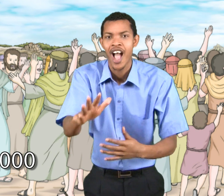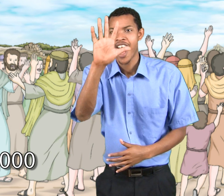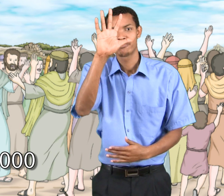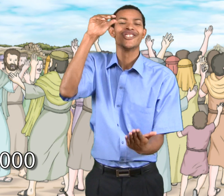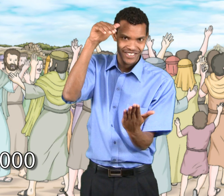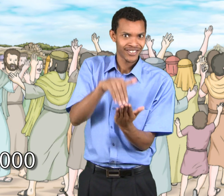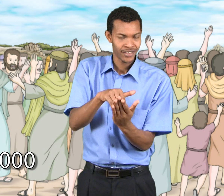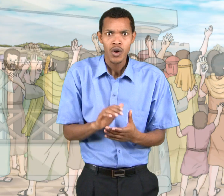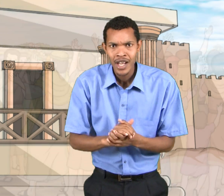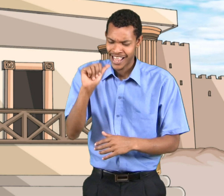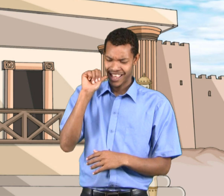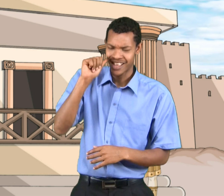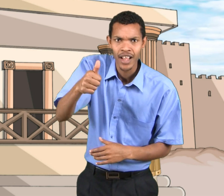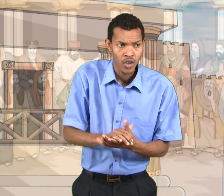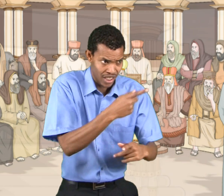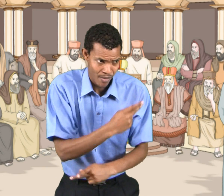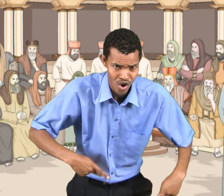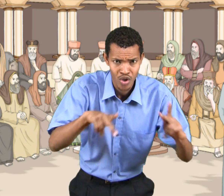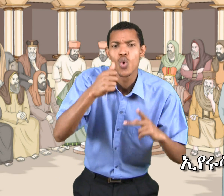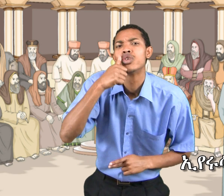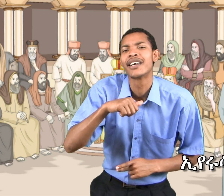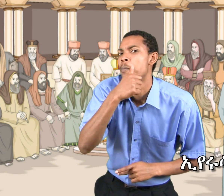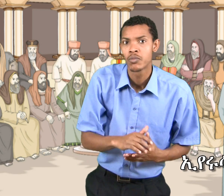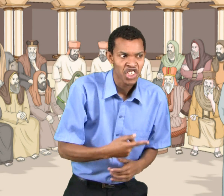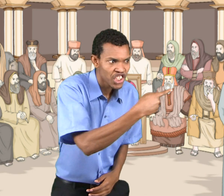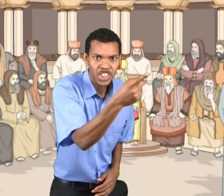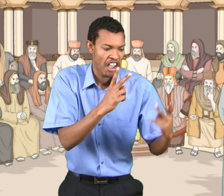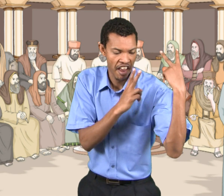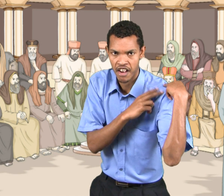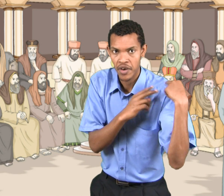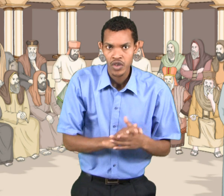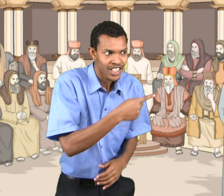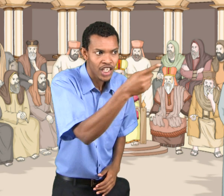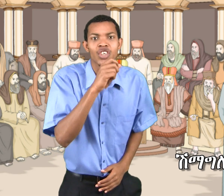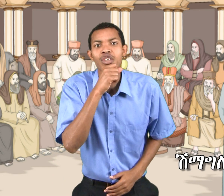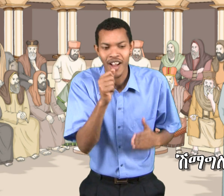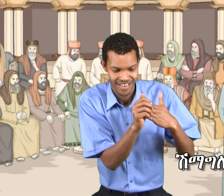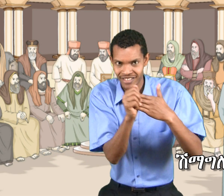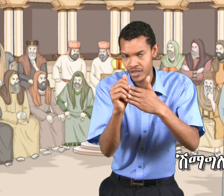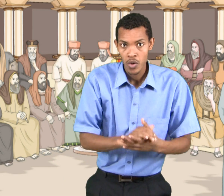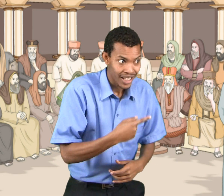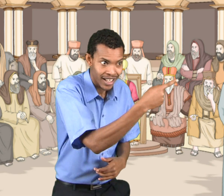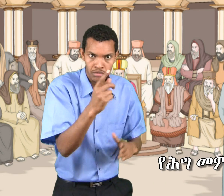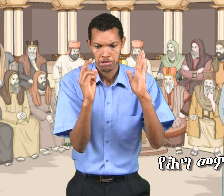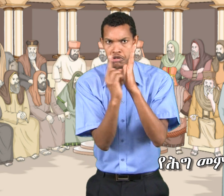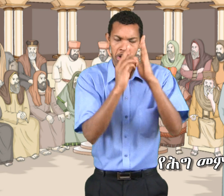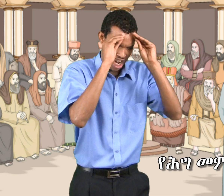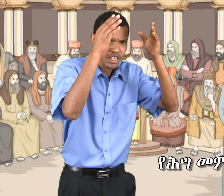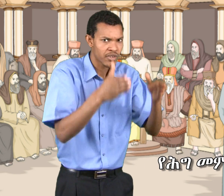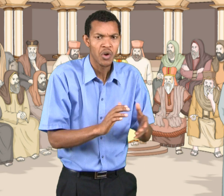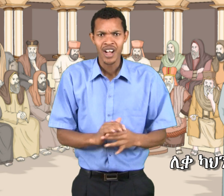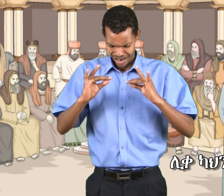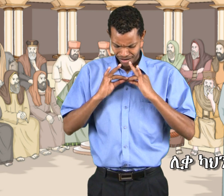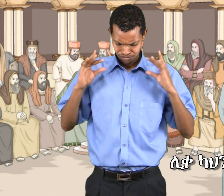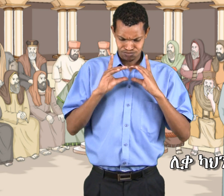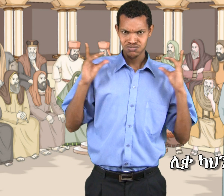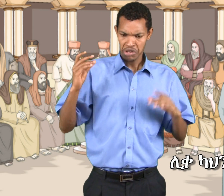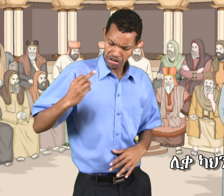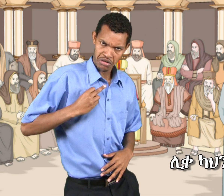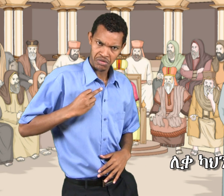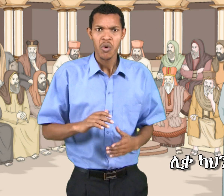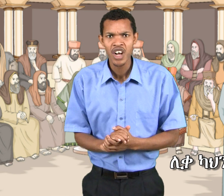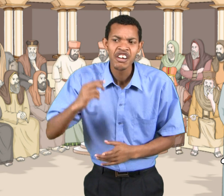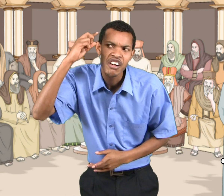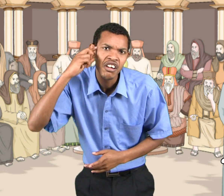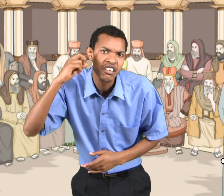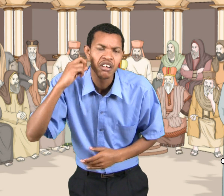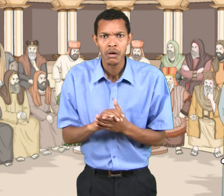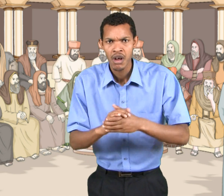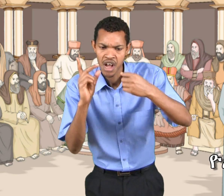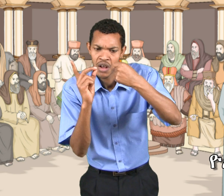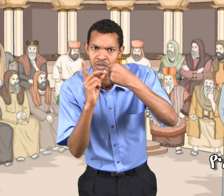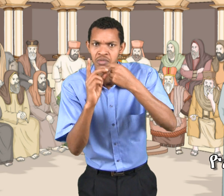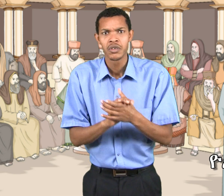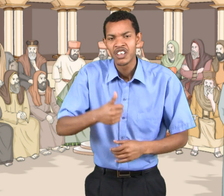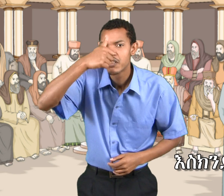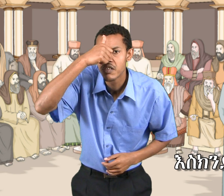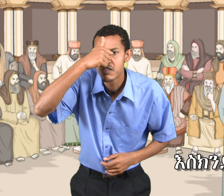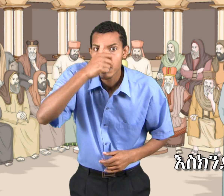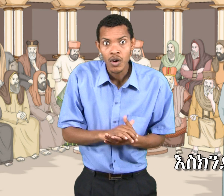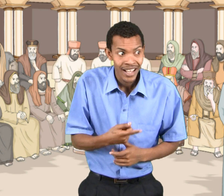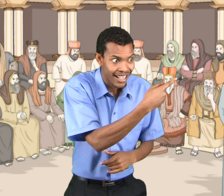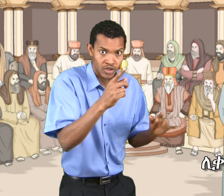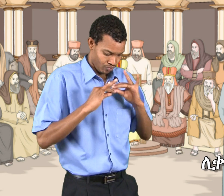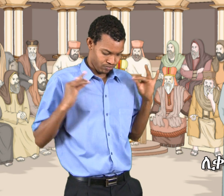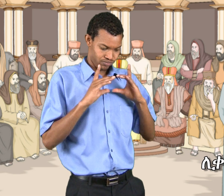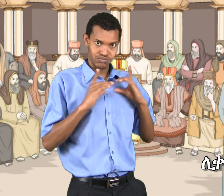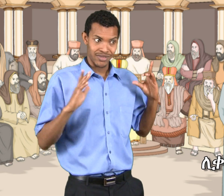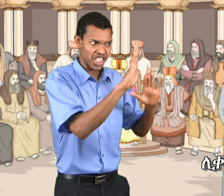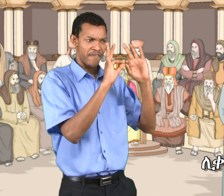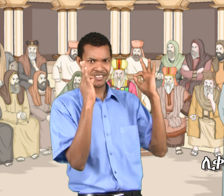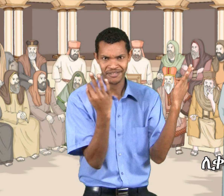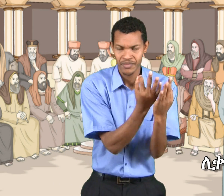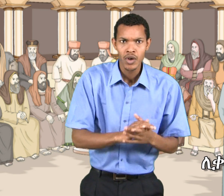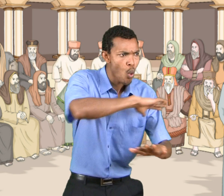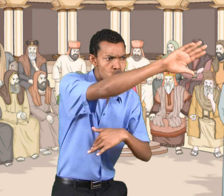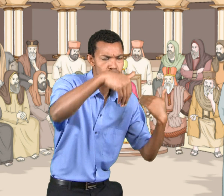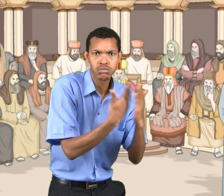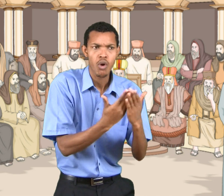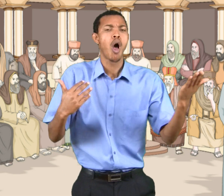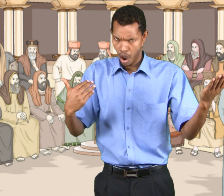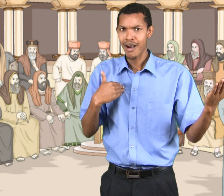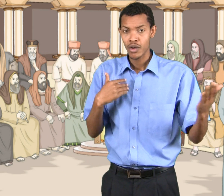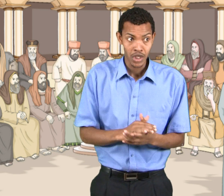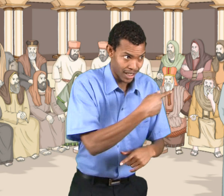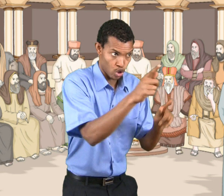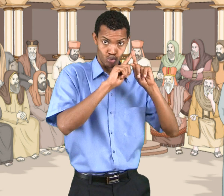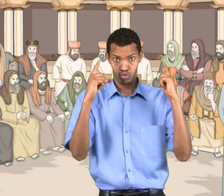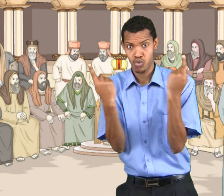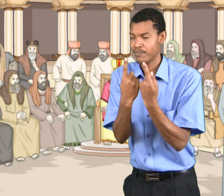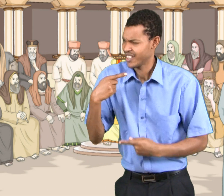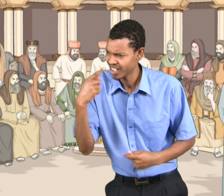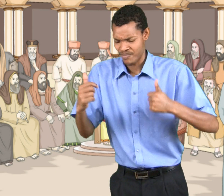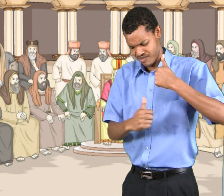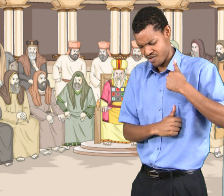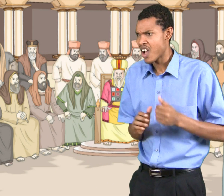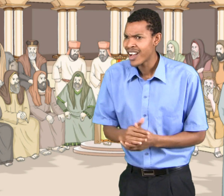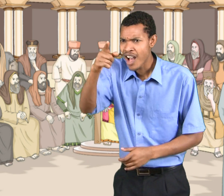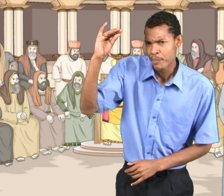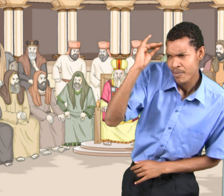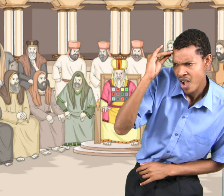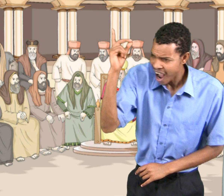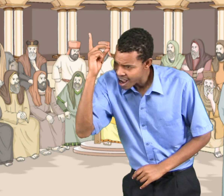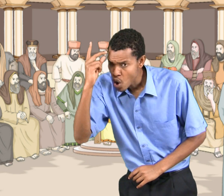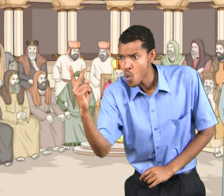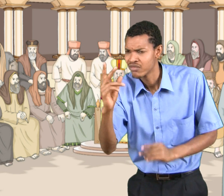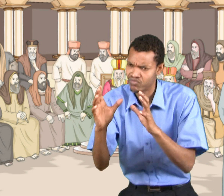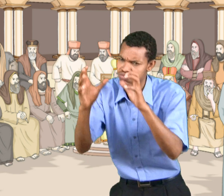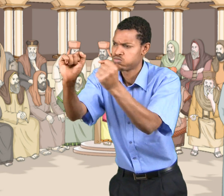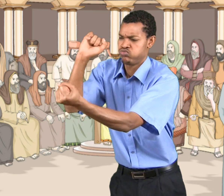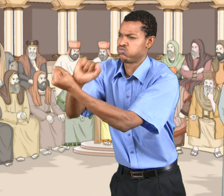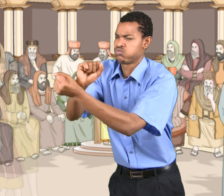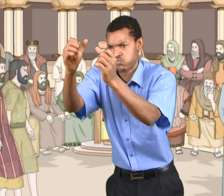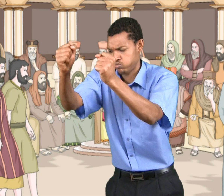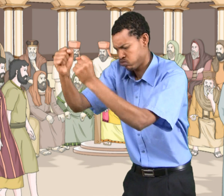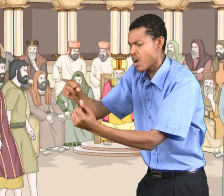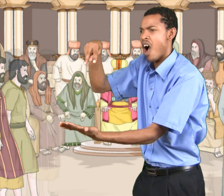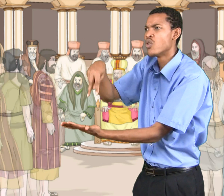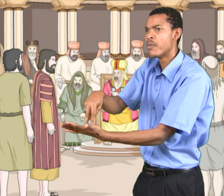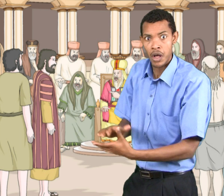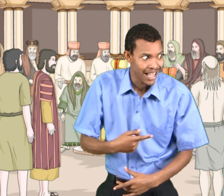The next day the rulers, elders, and scribes assembled in Jerusalem, along with Annas the high priest, Caiaphas, John, Alexander, and many others from the high priest’s family.